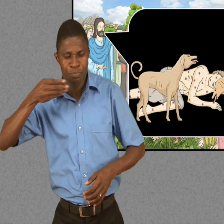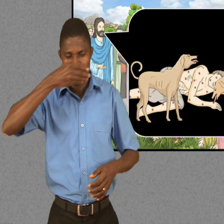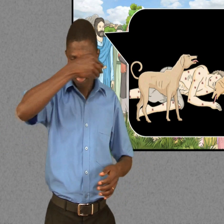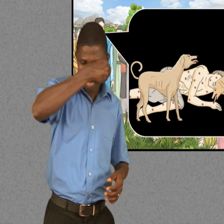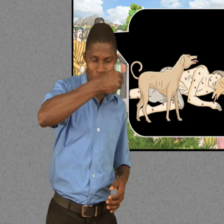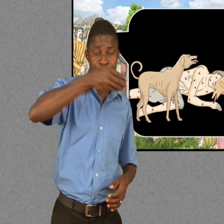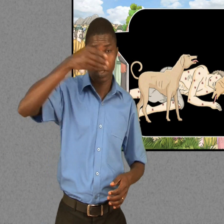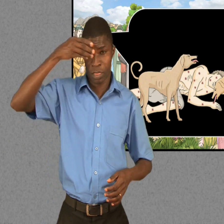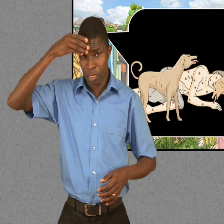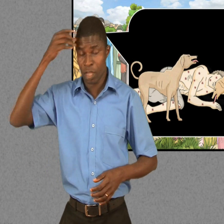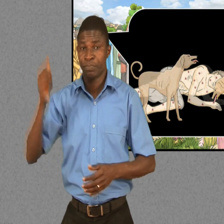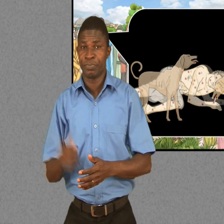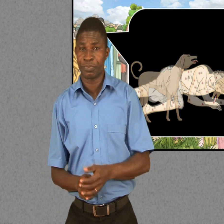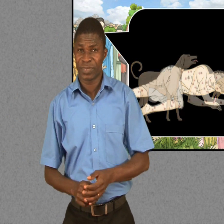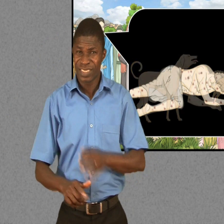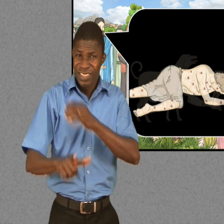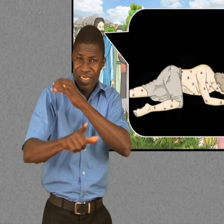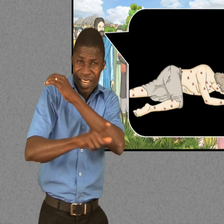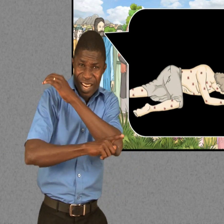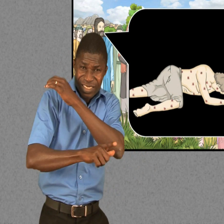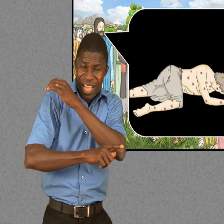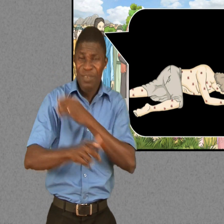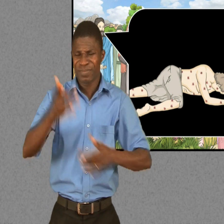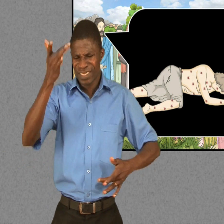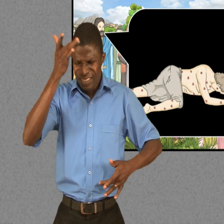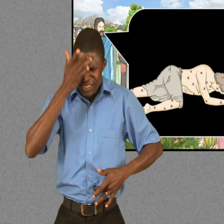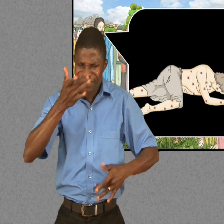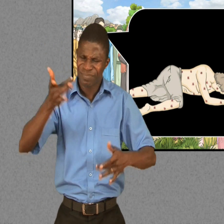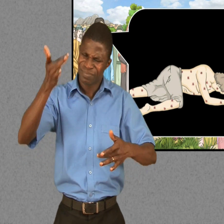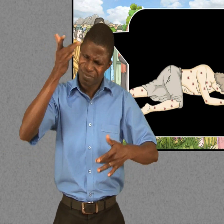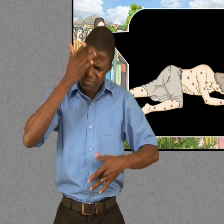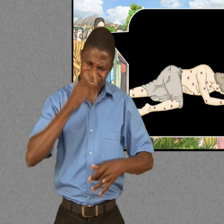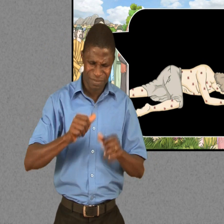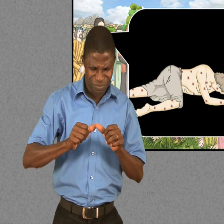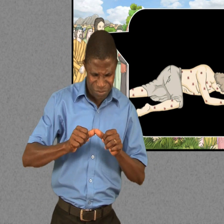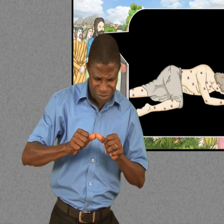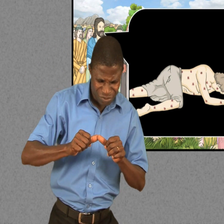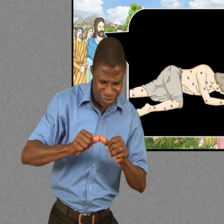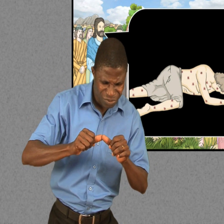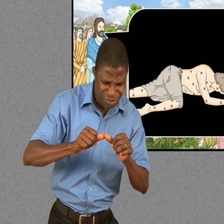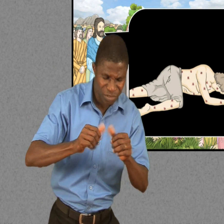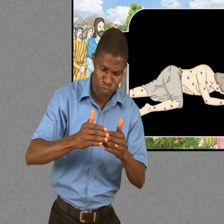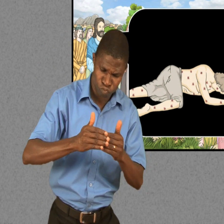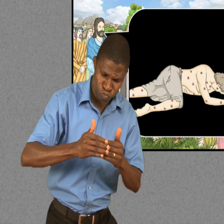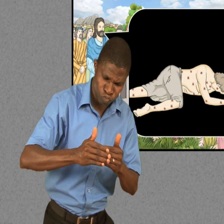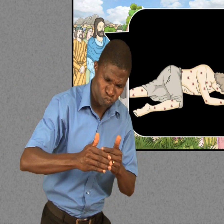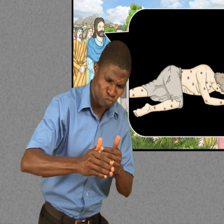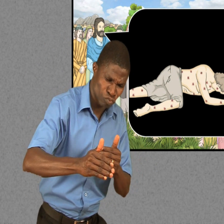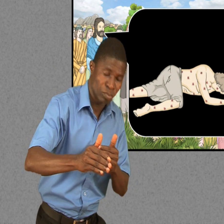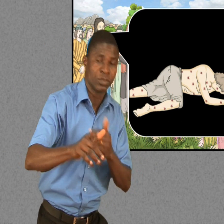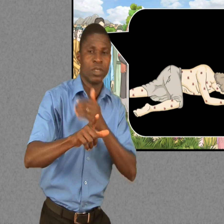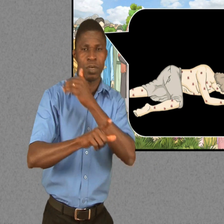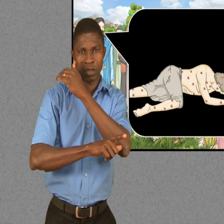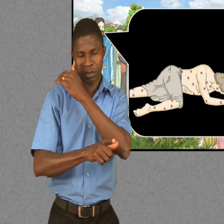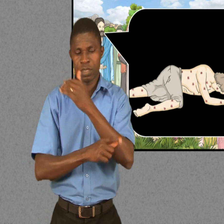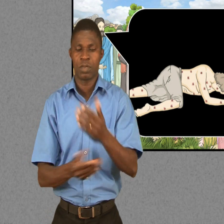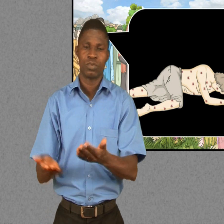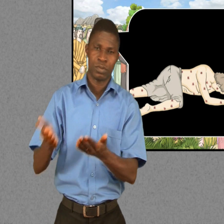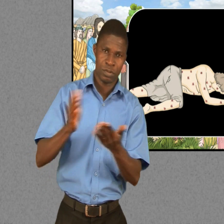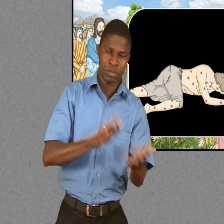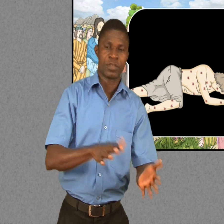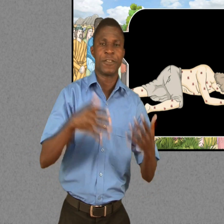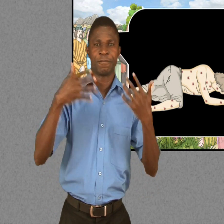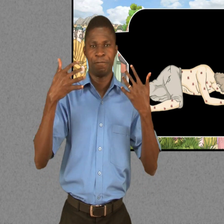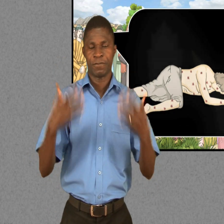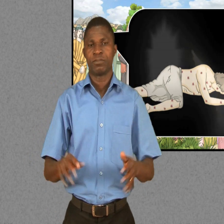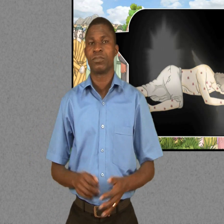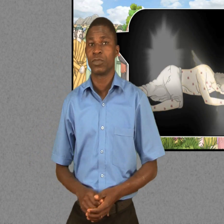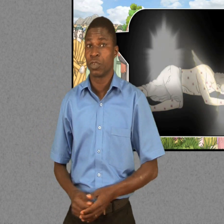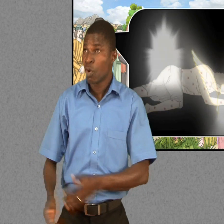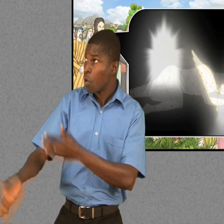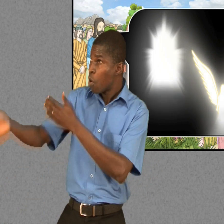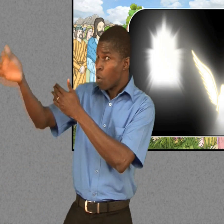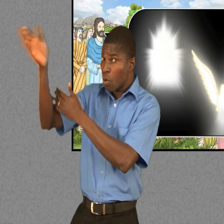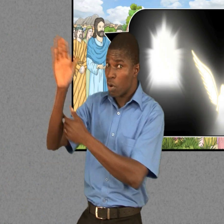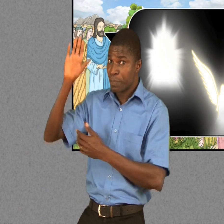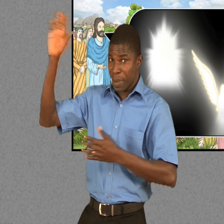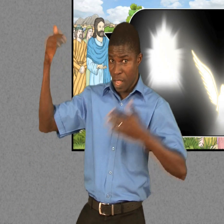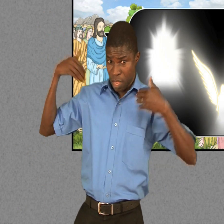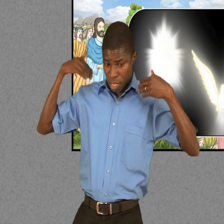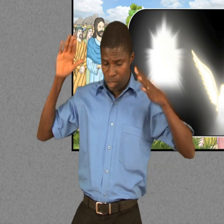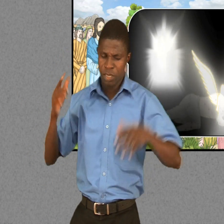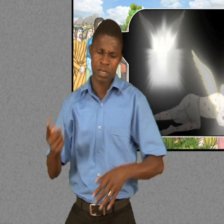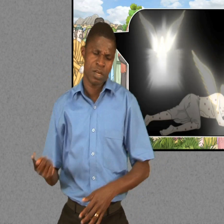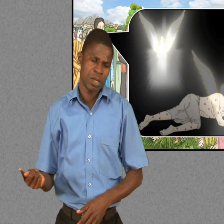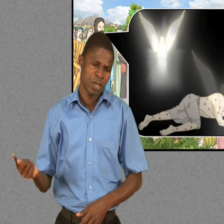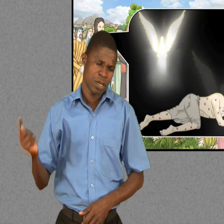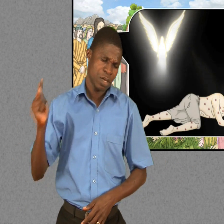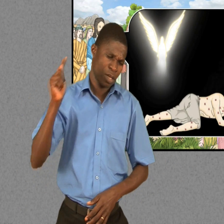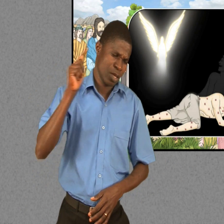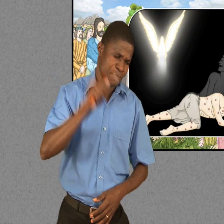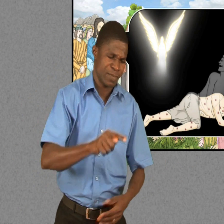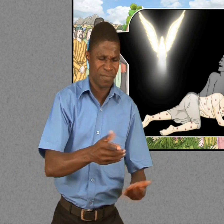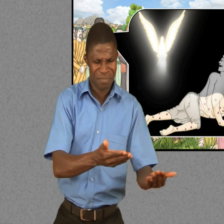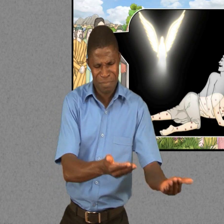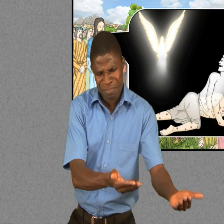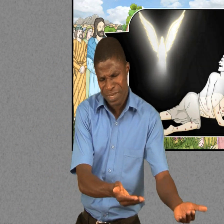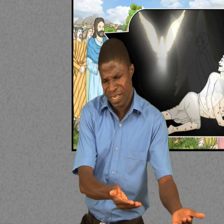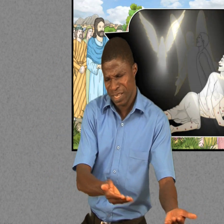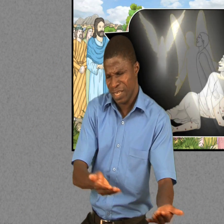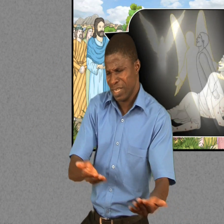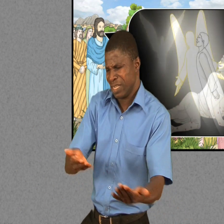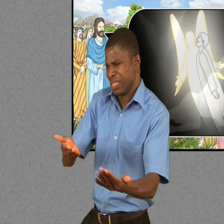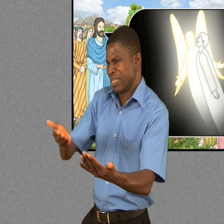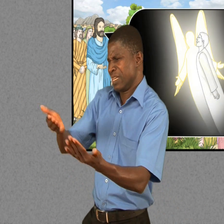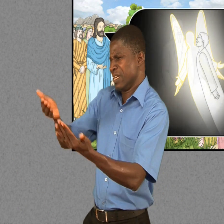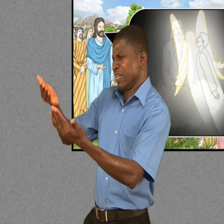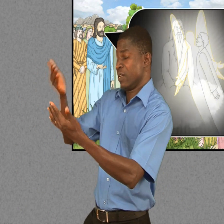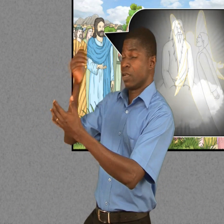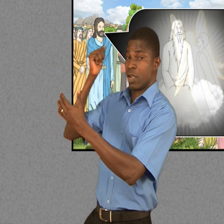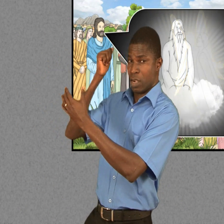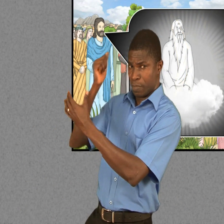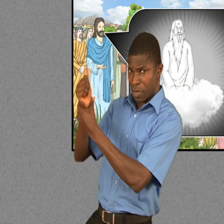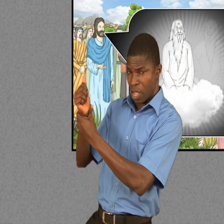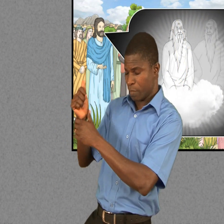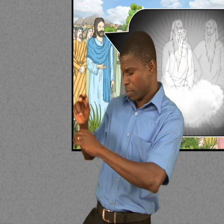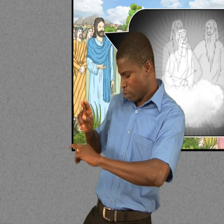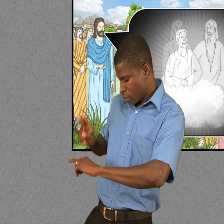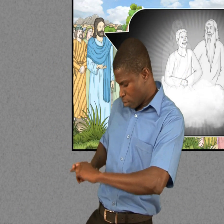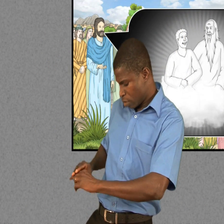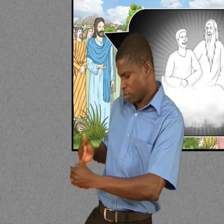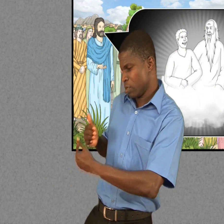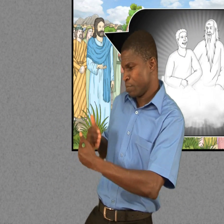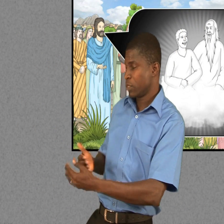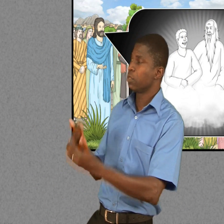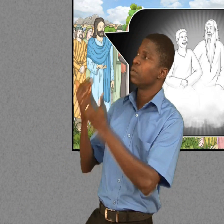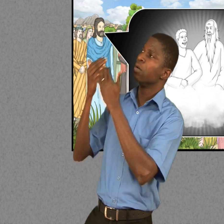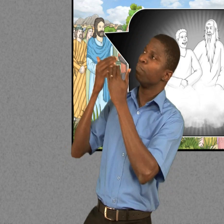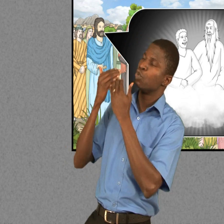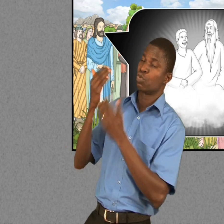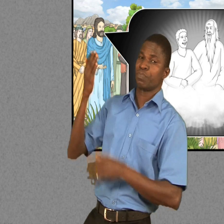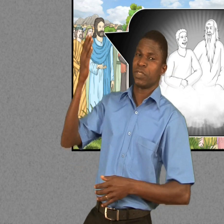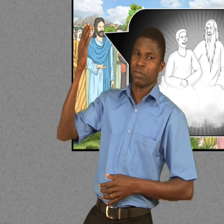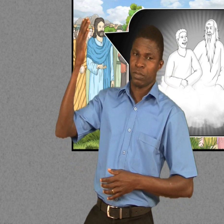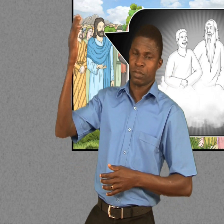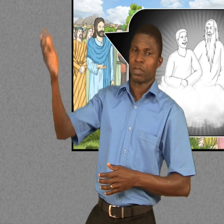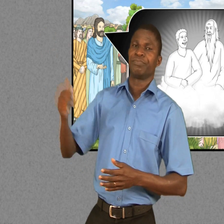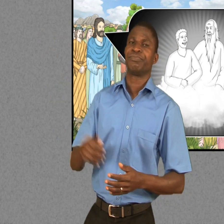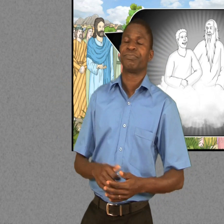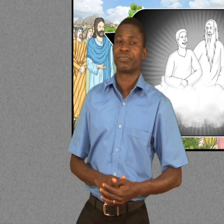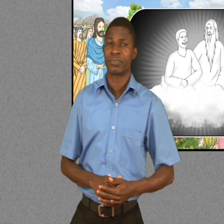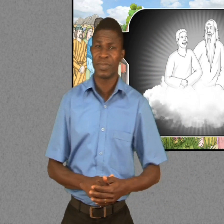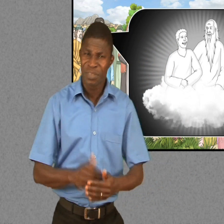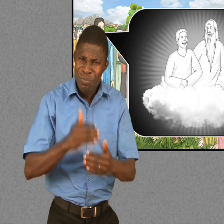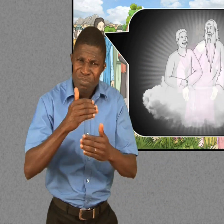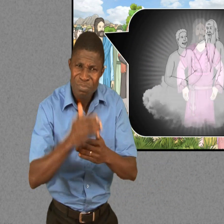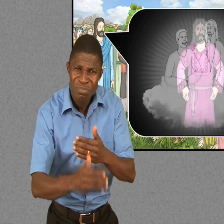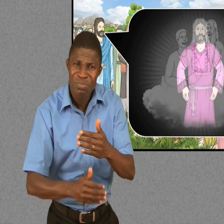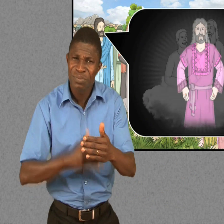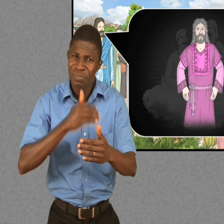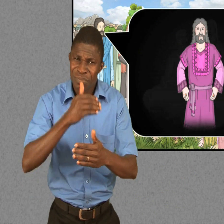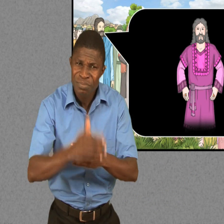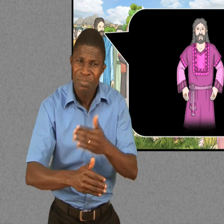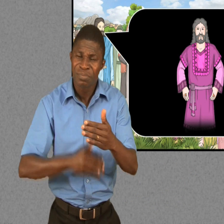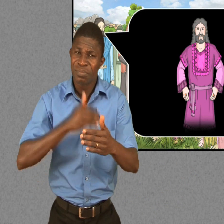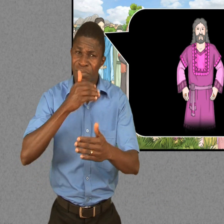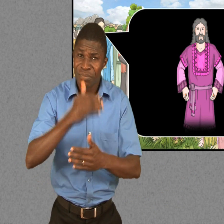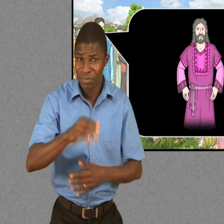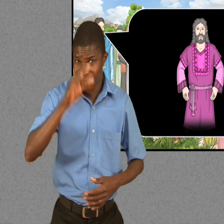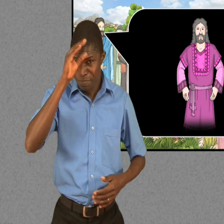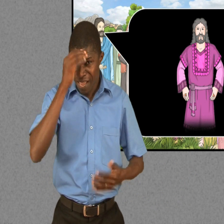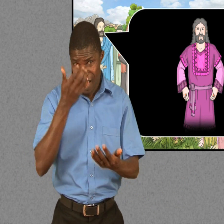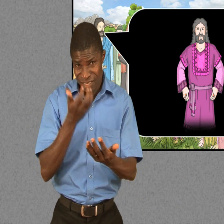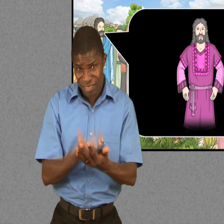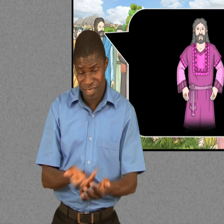One day the beggar died and was carried by the angels to Abraham’s side.